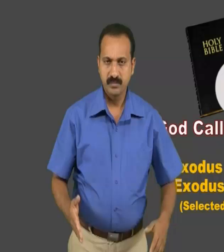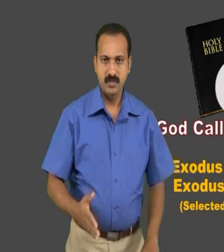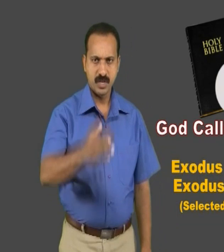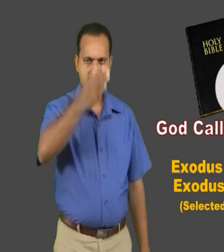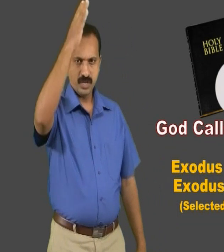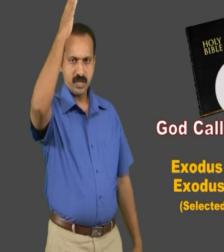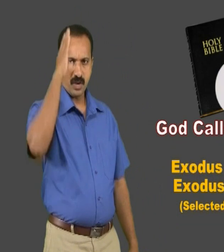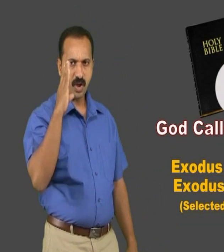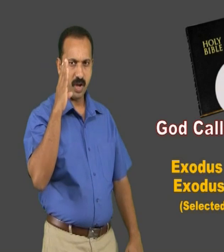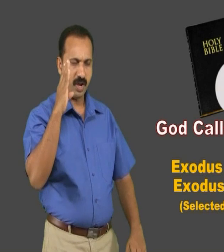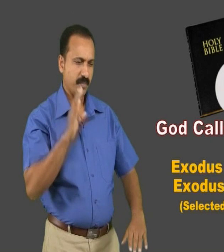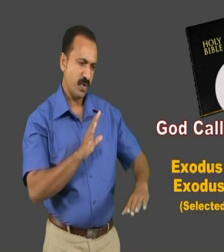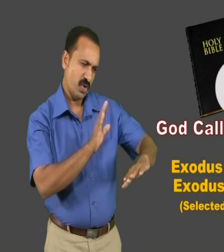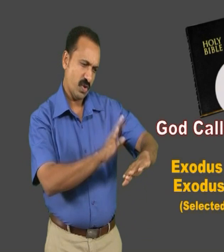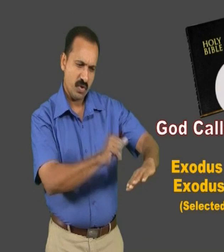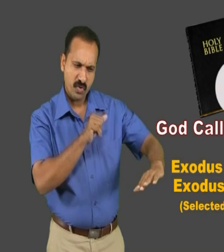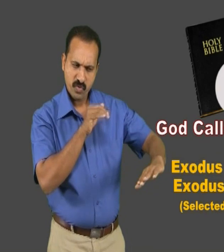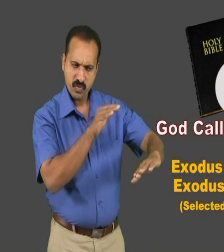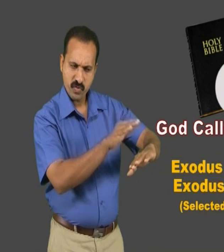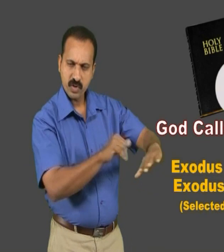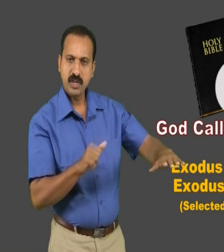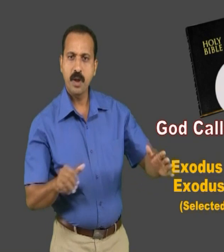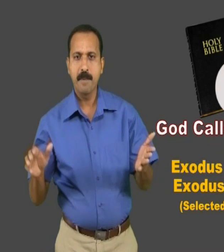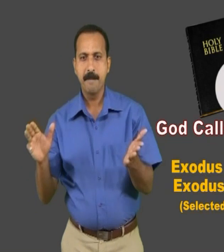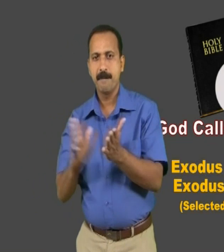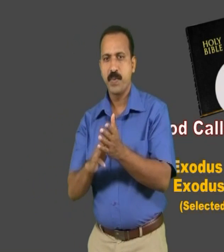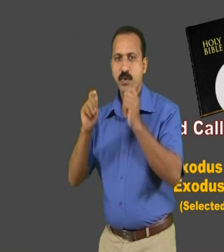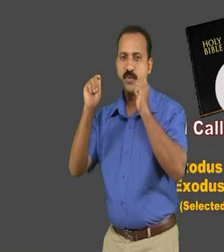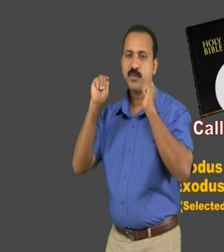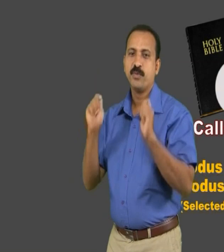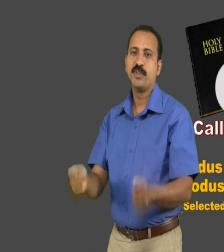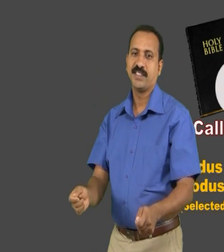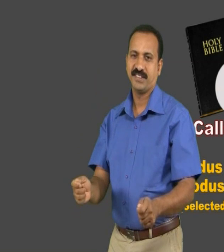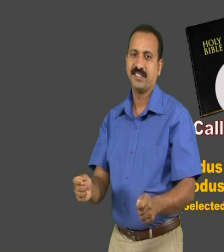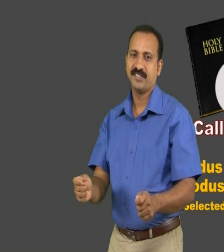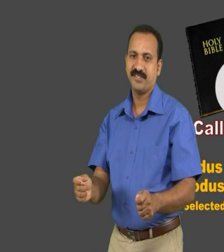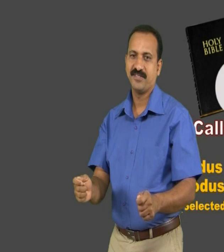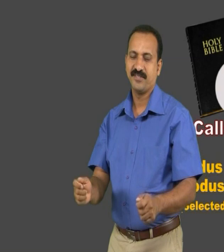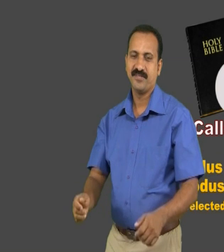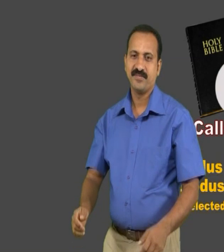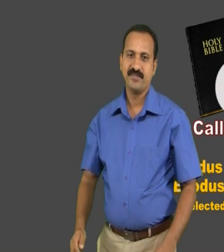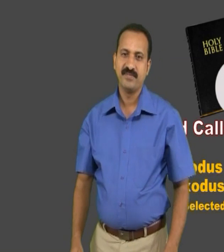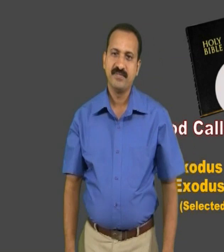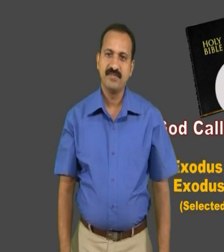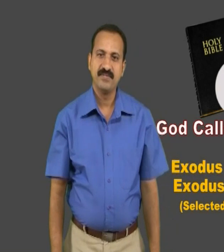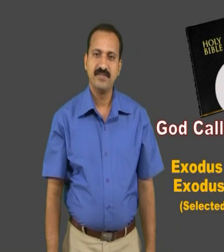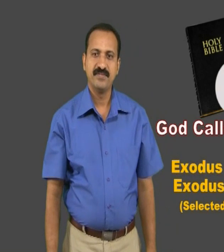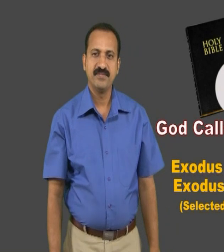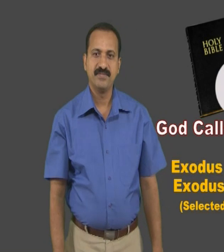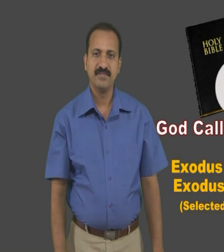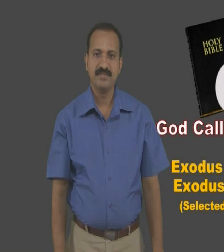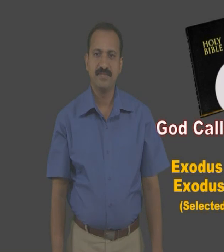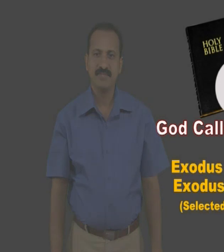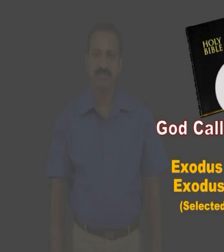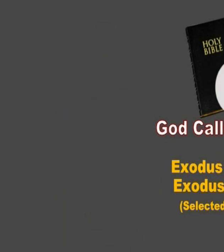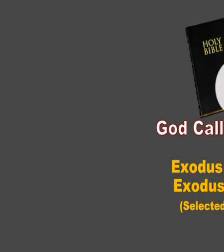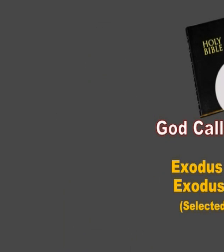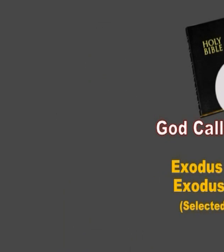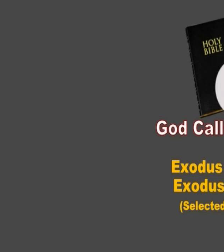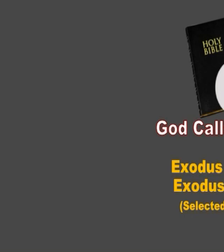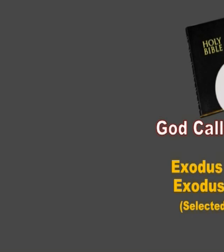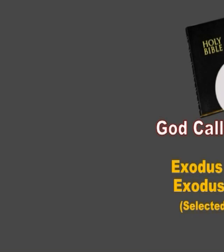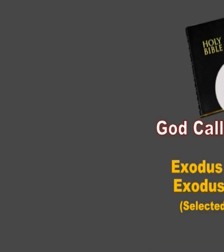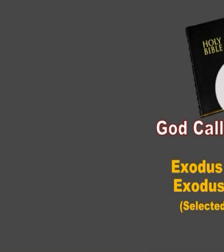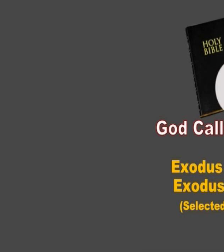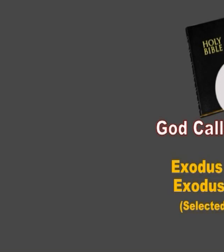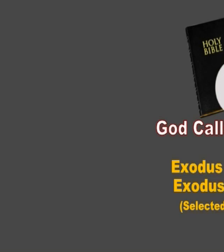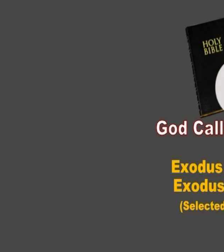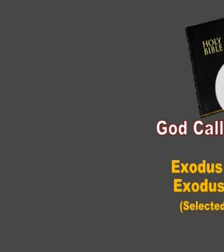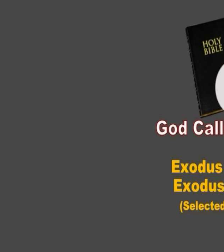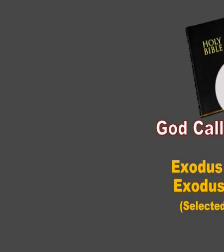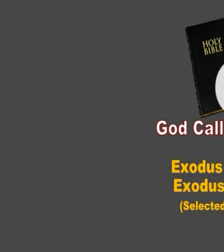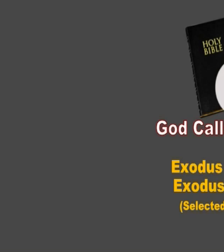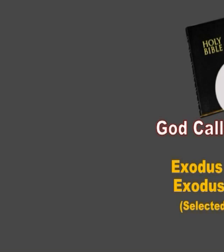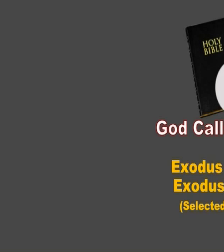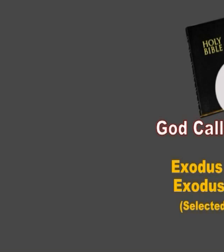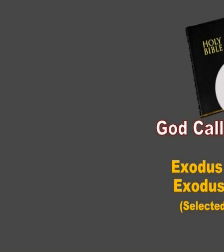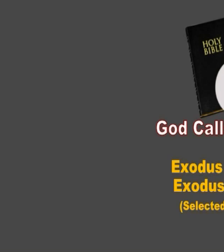The Lord calls Moses